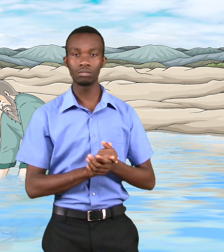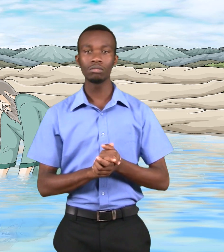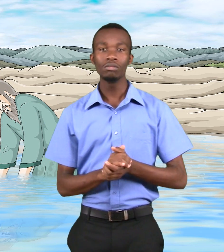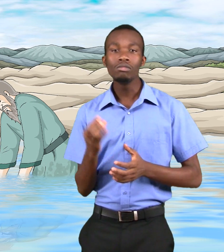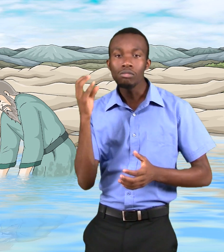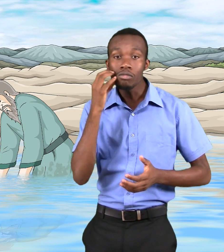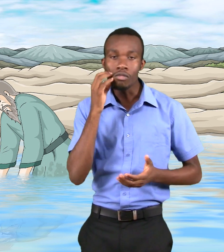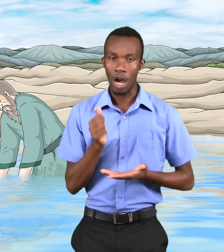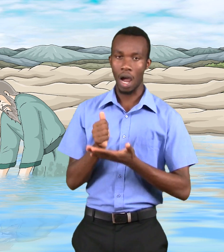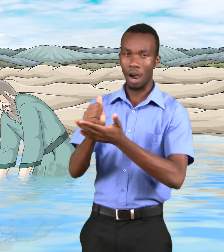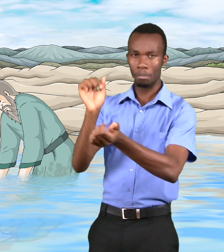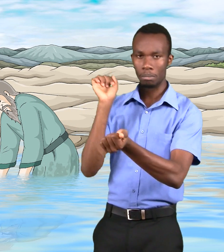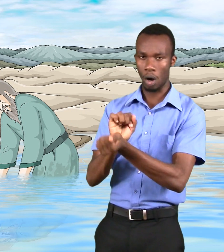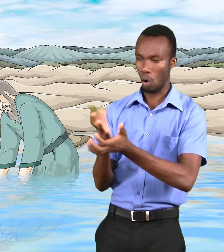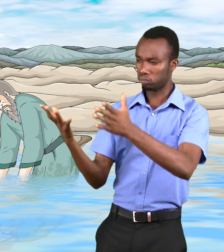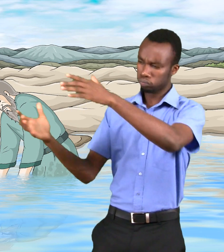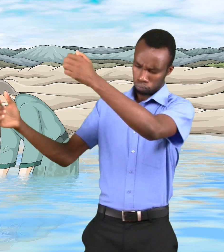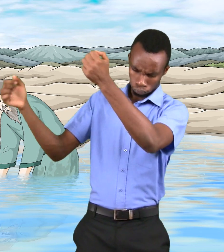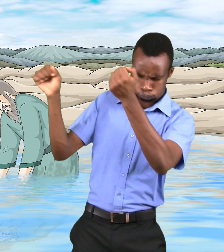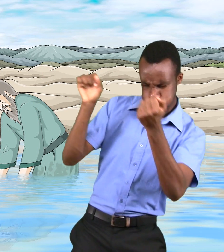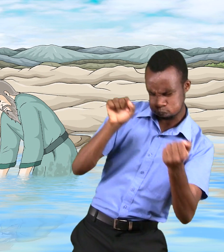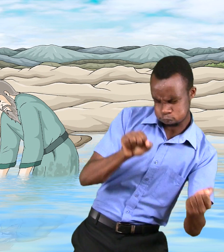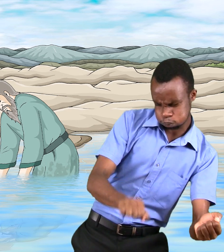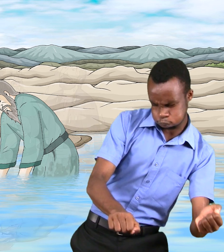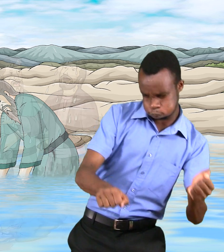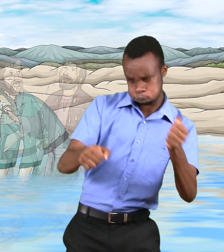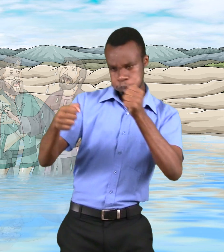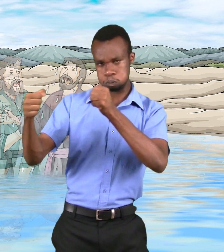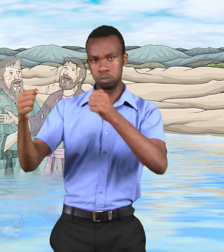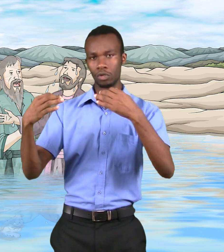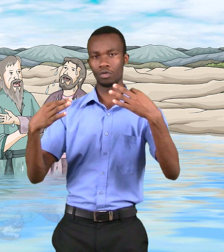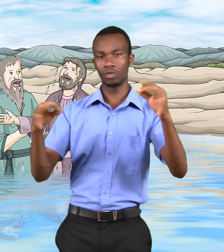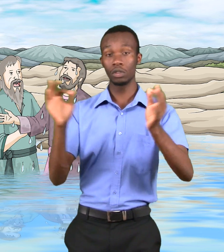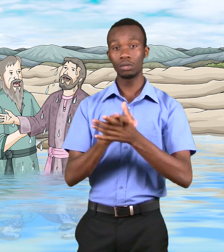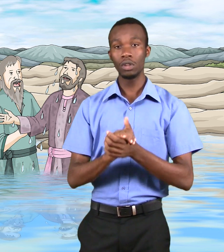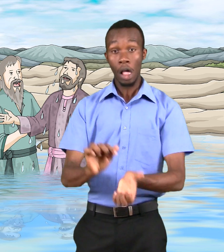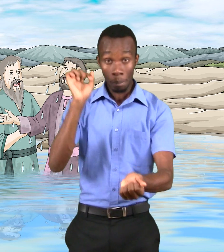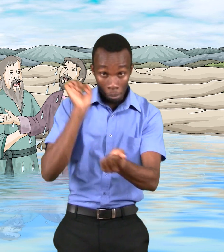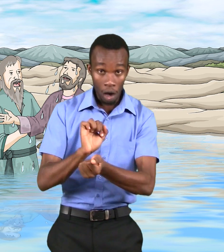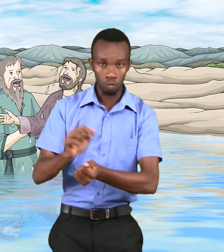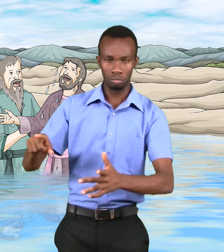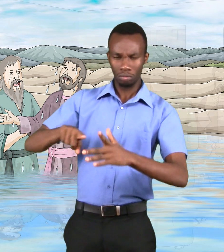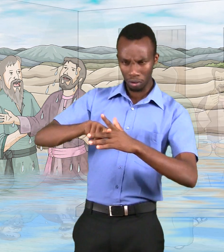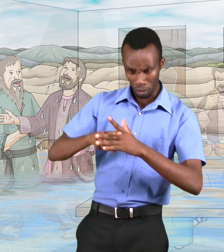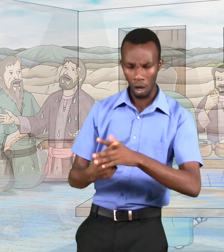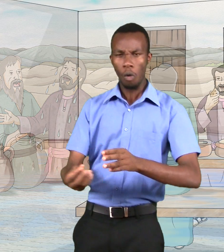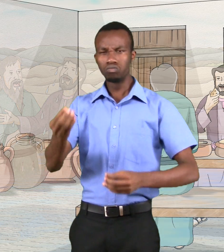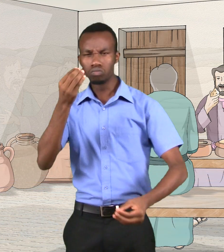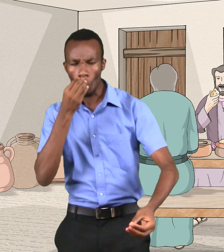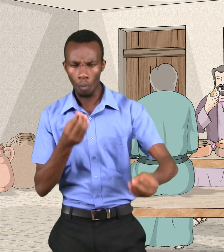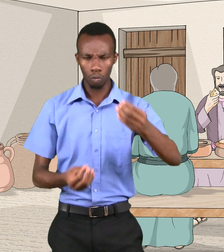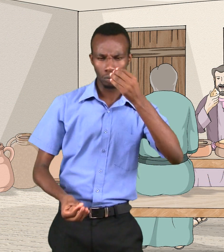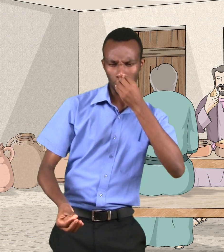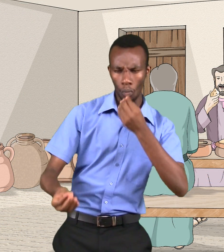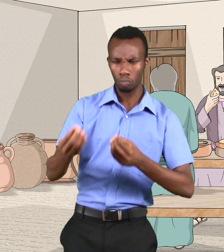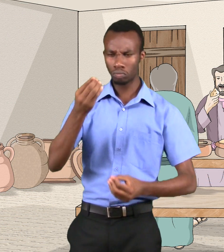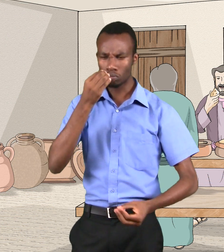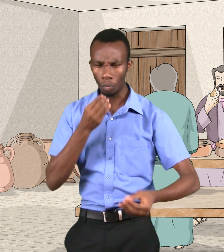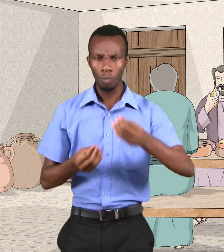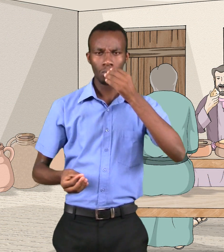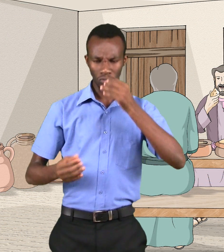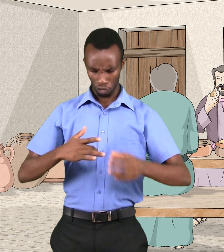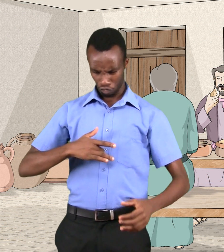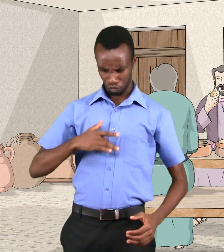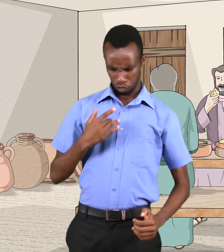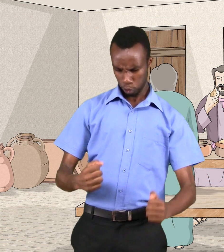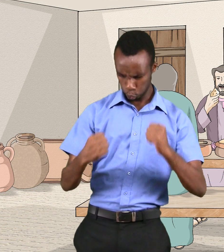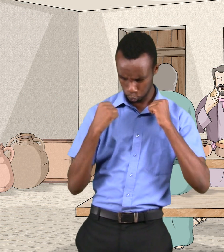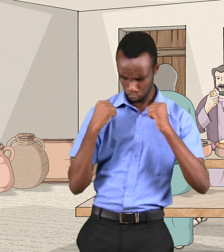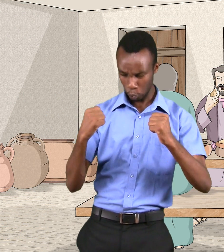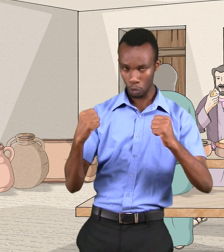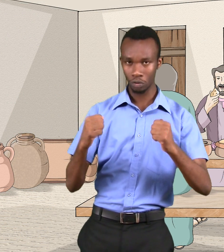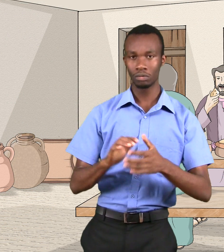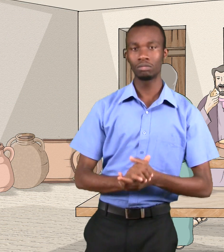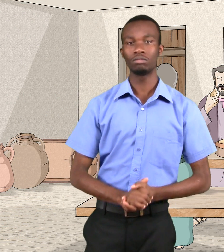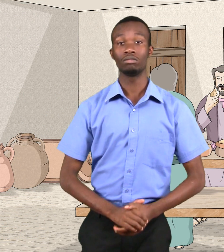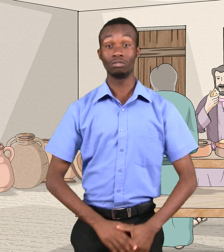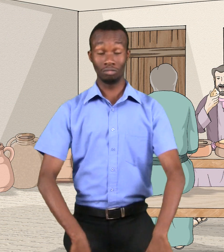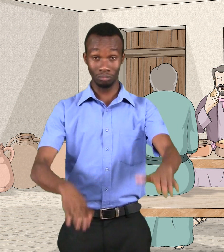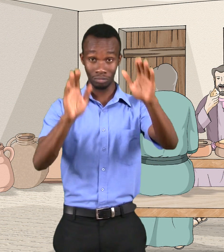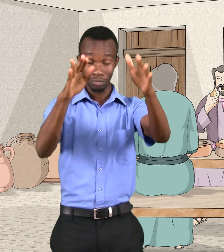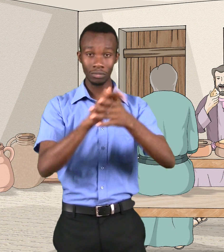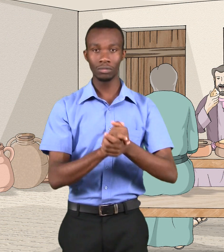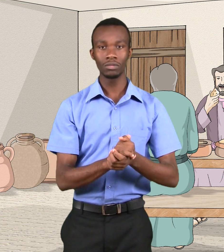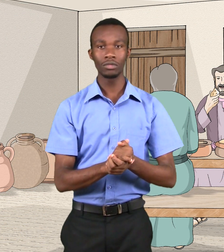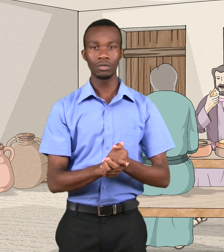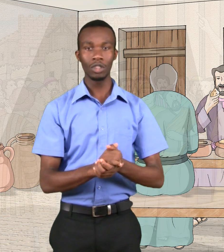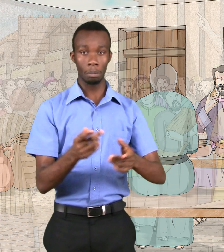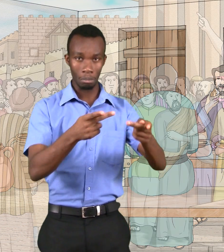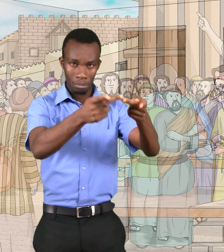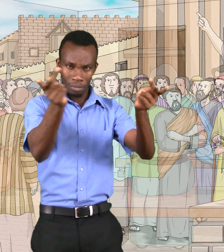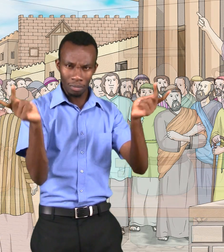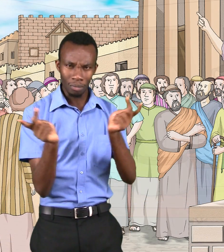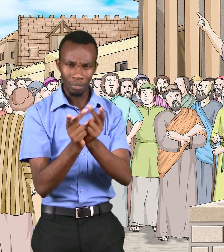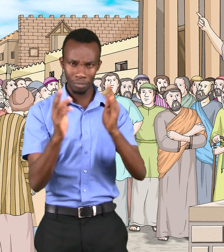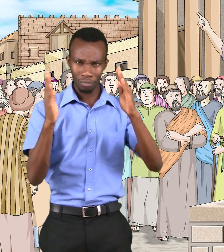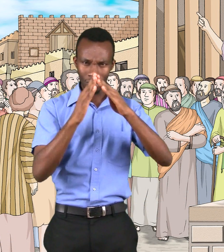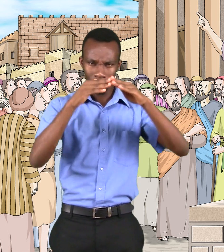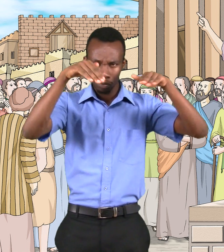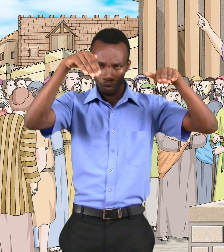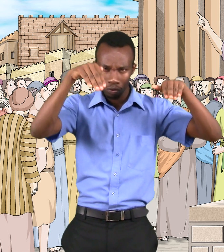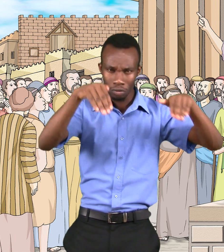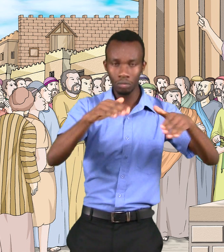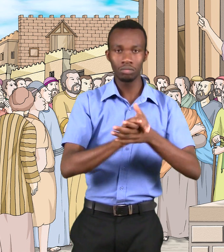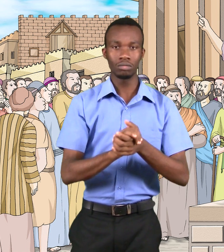And he spent several days with the disciples in Damascus.